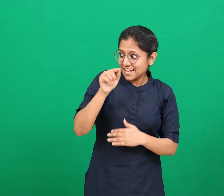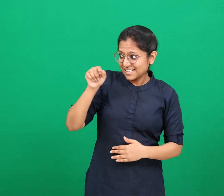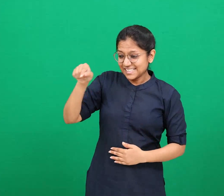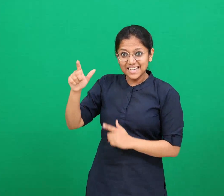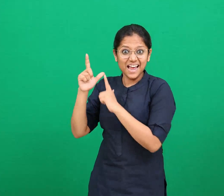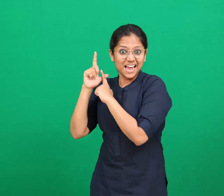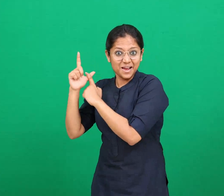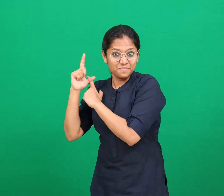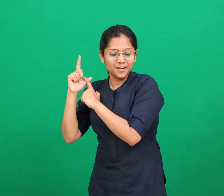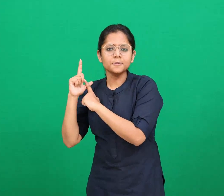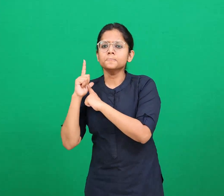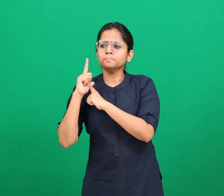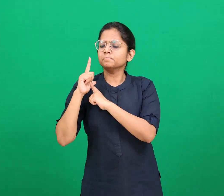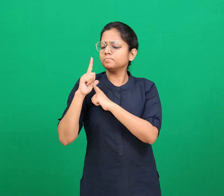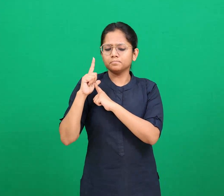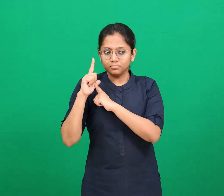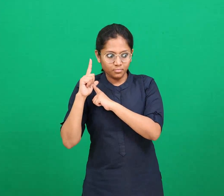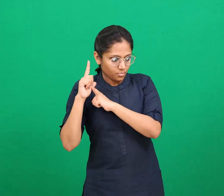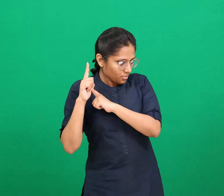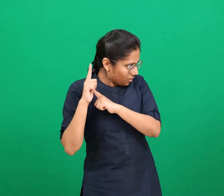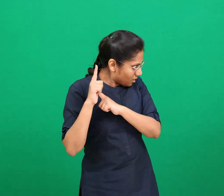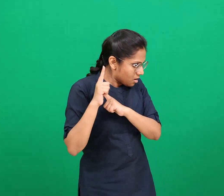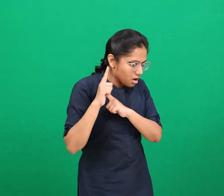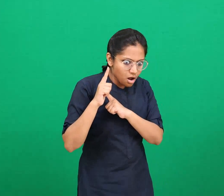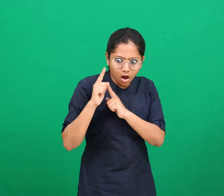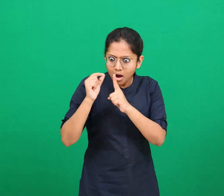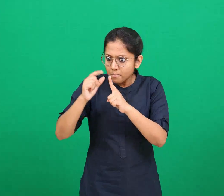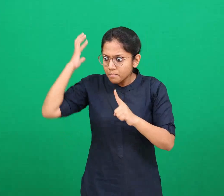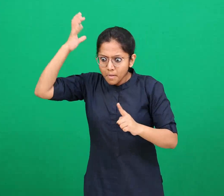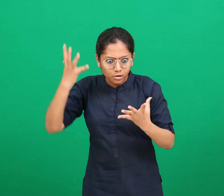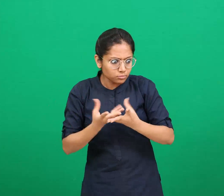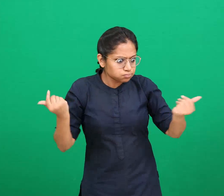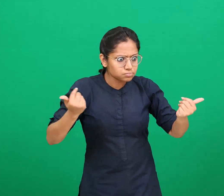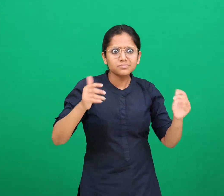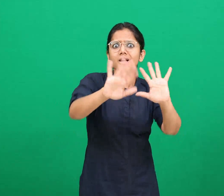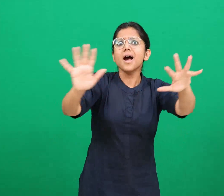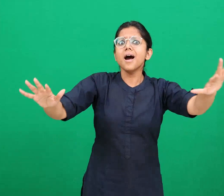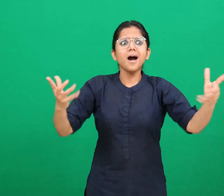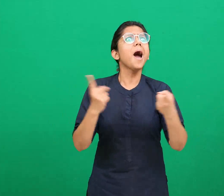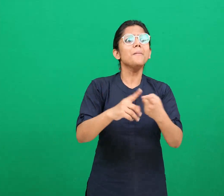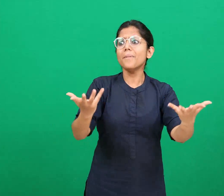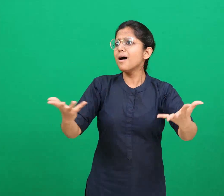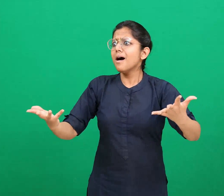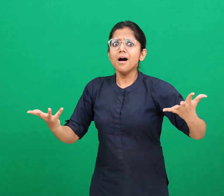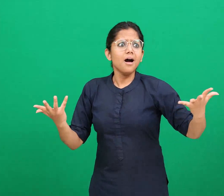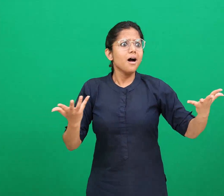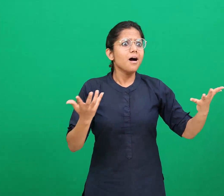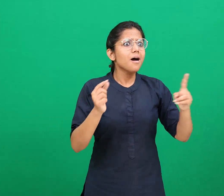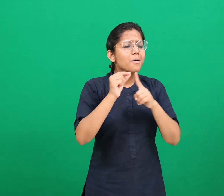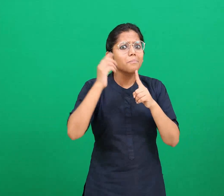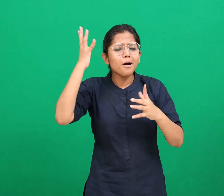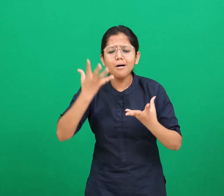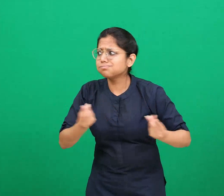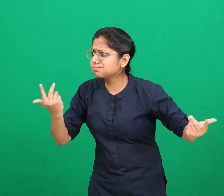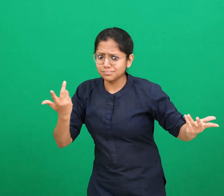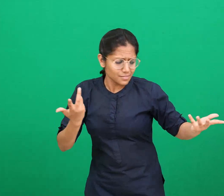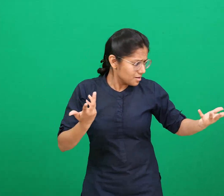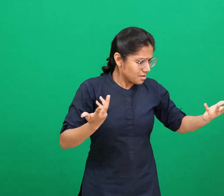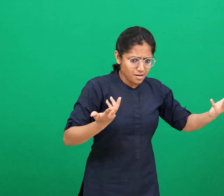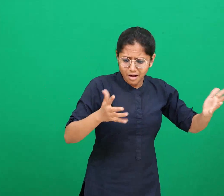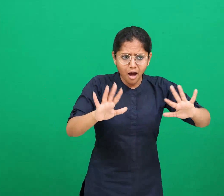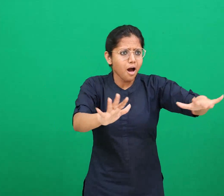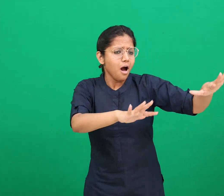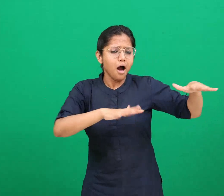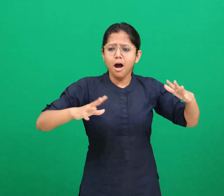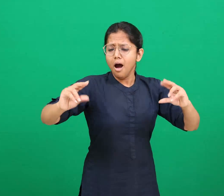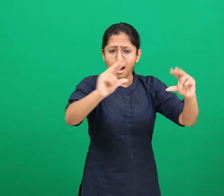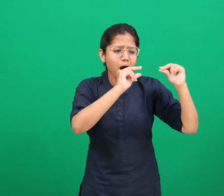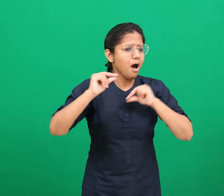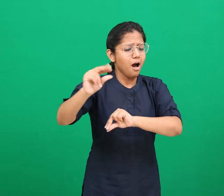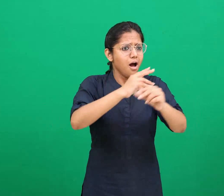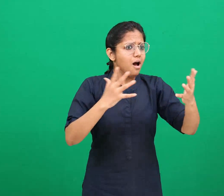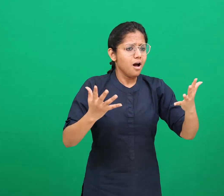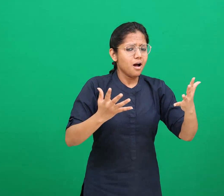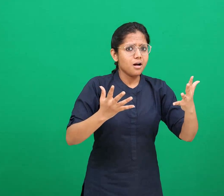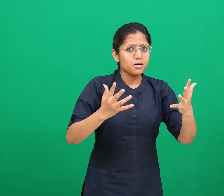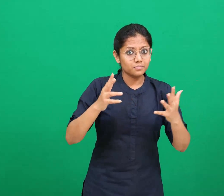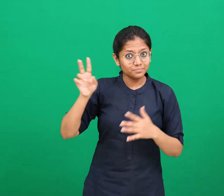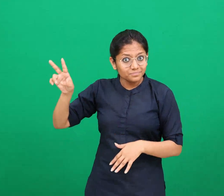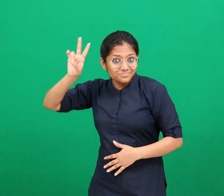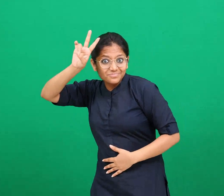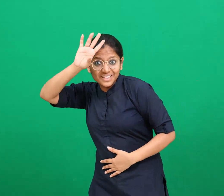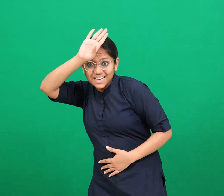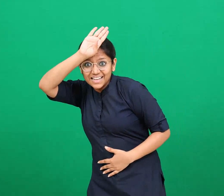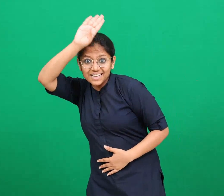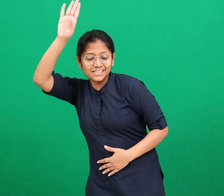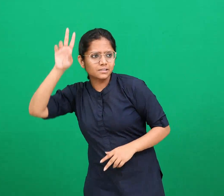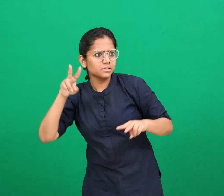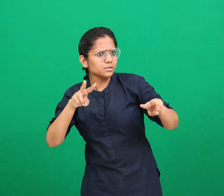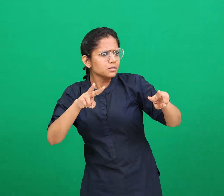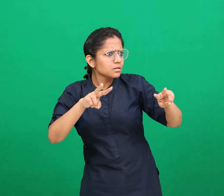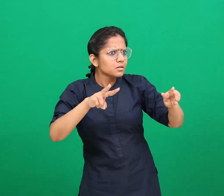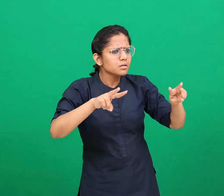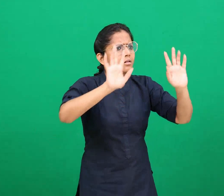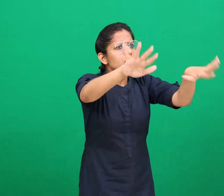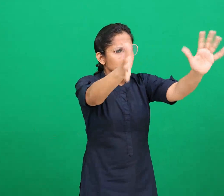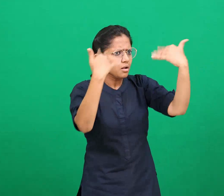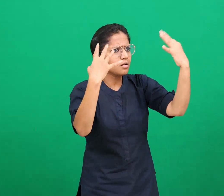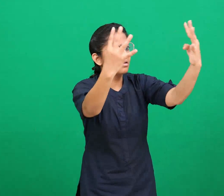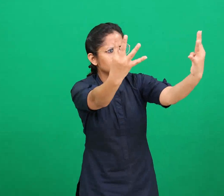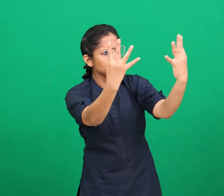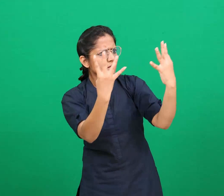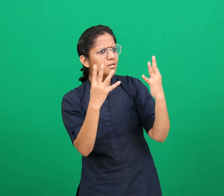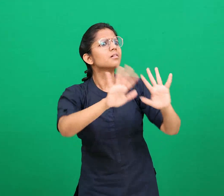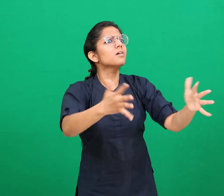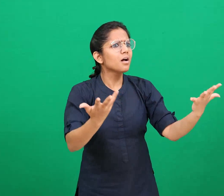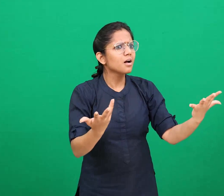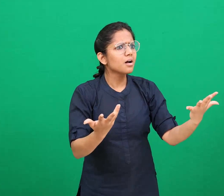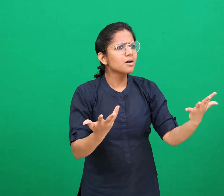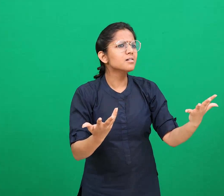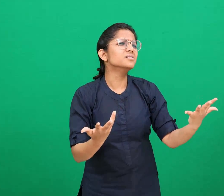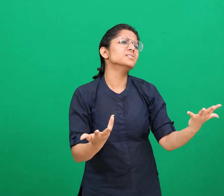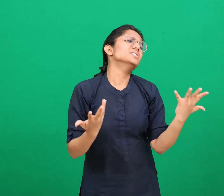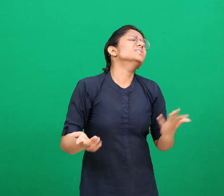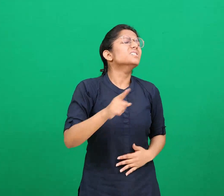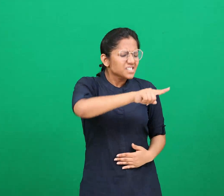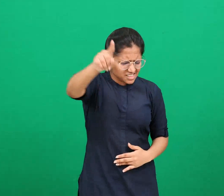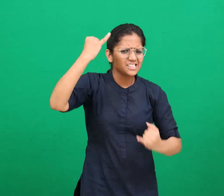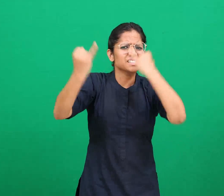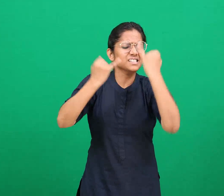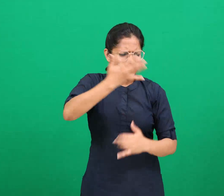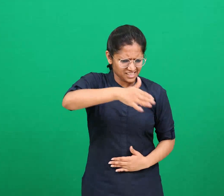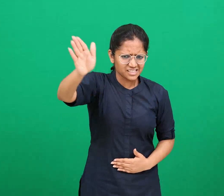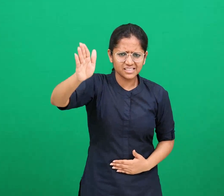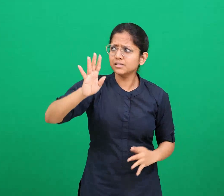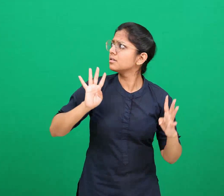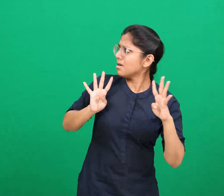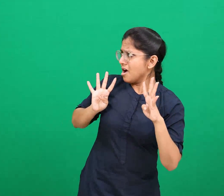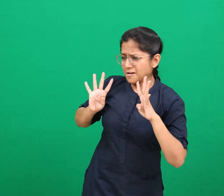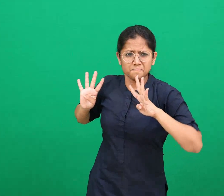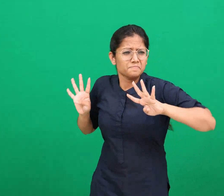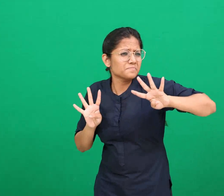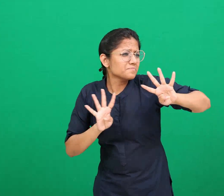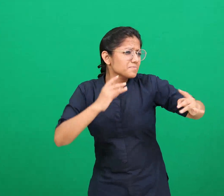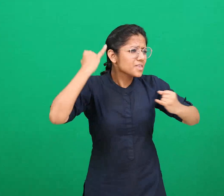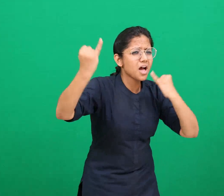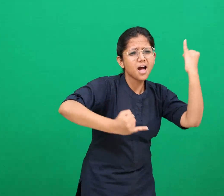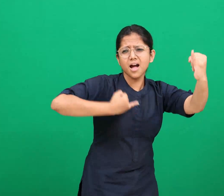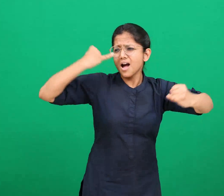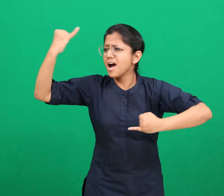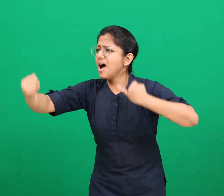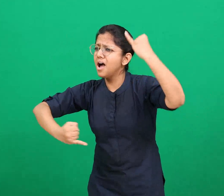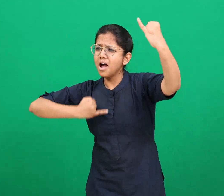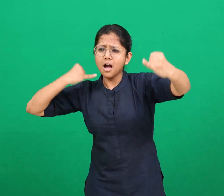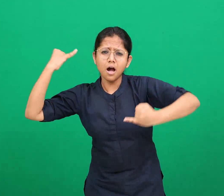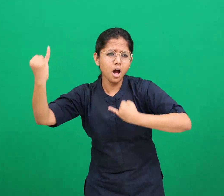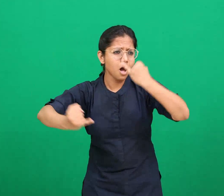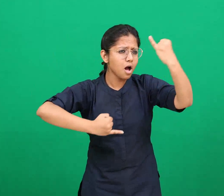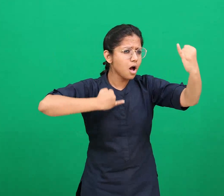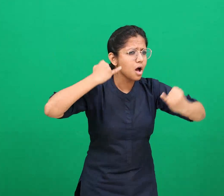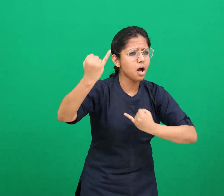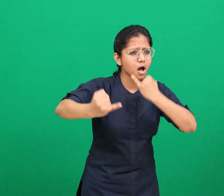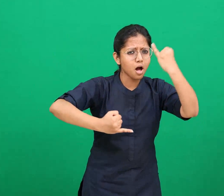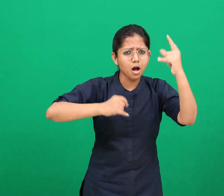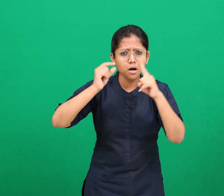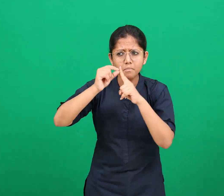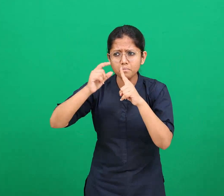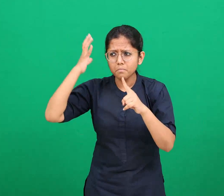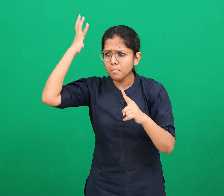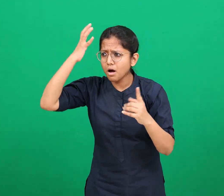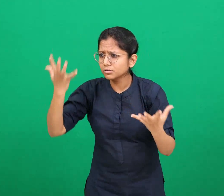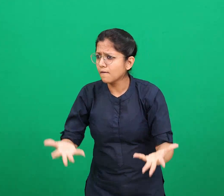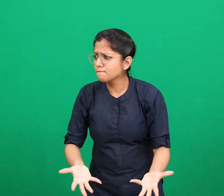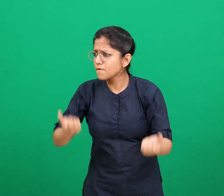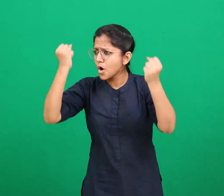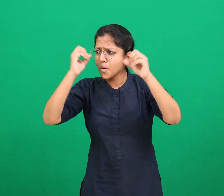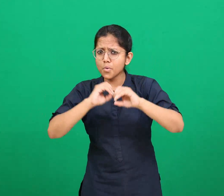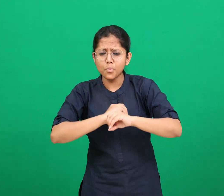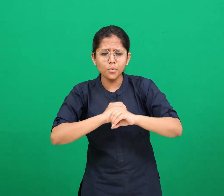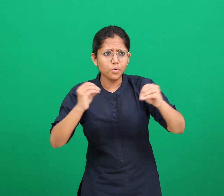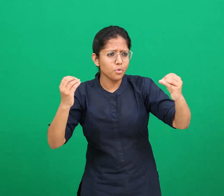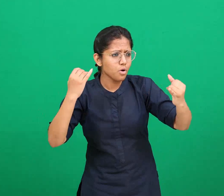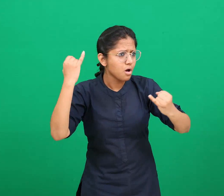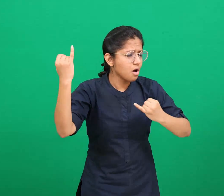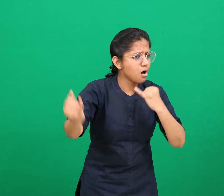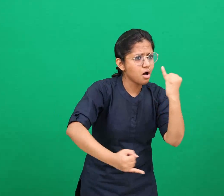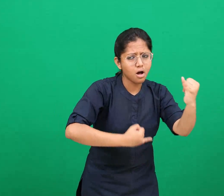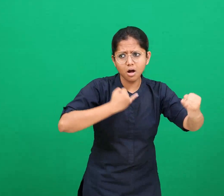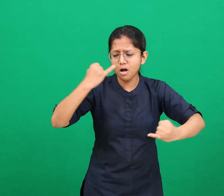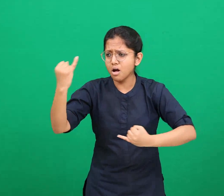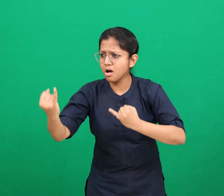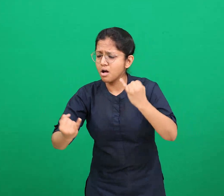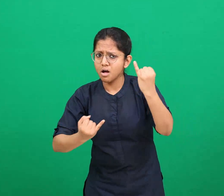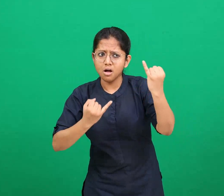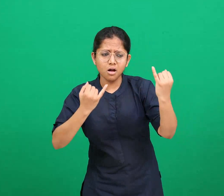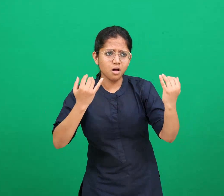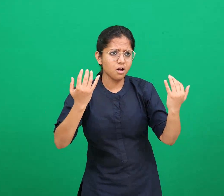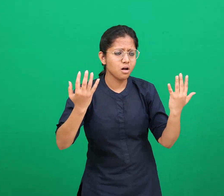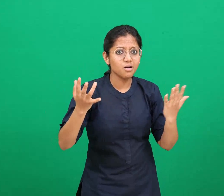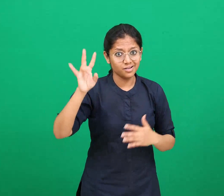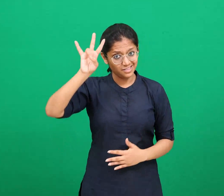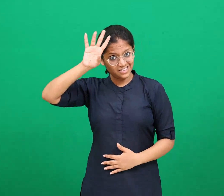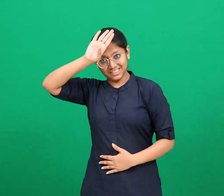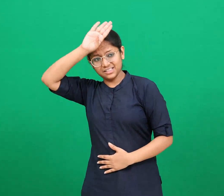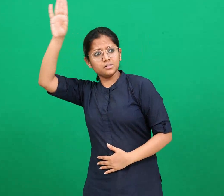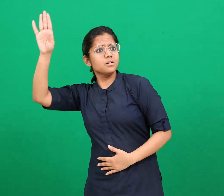At daybreak there was no small commotion among the soldiers as to what had become of Peter.